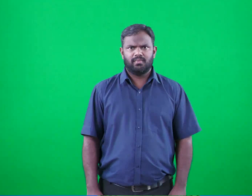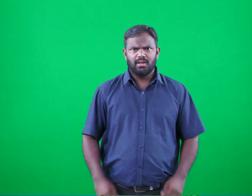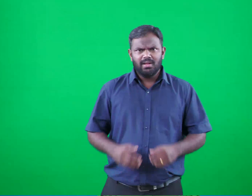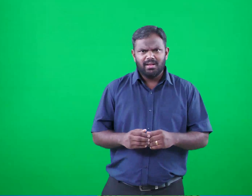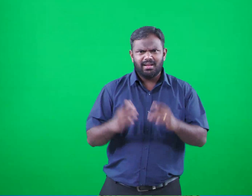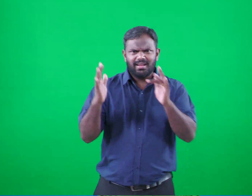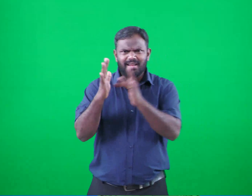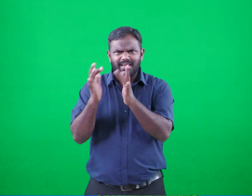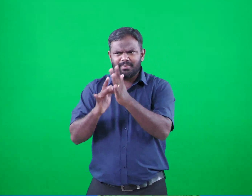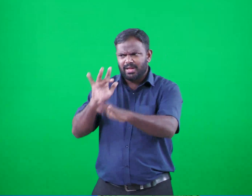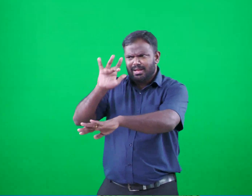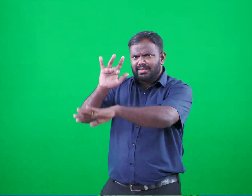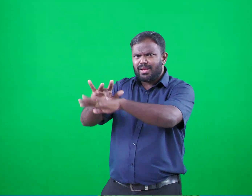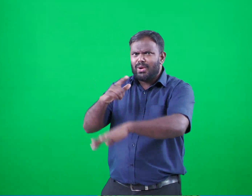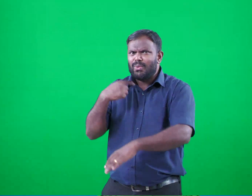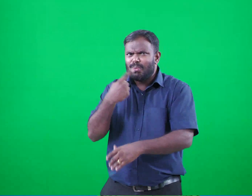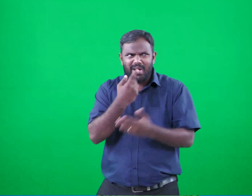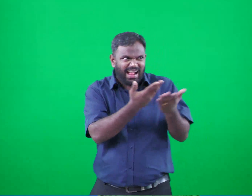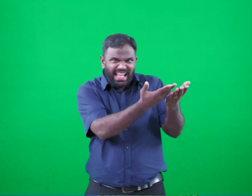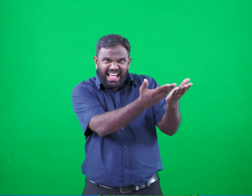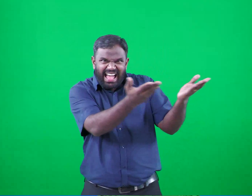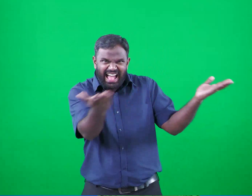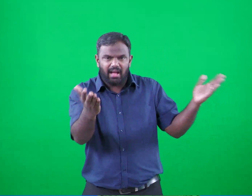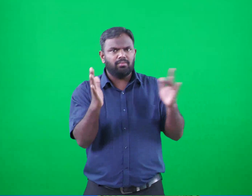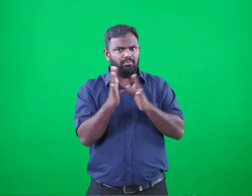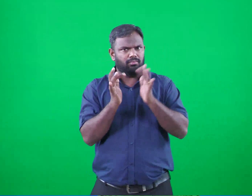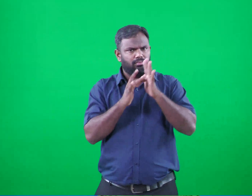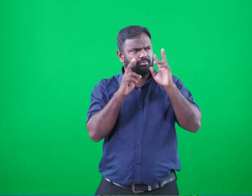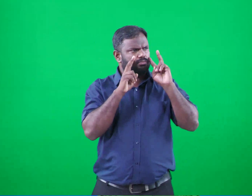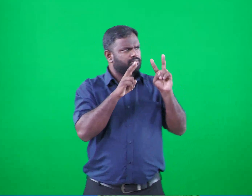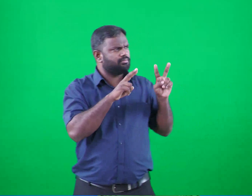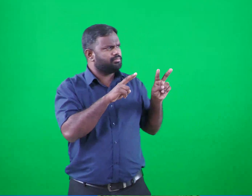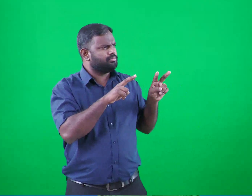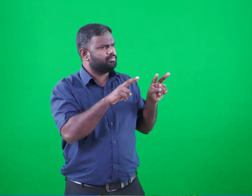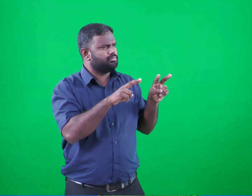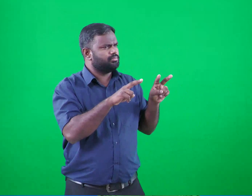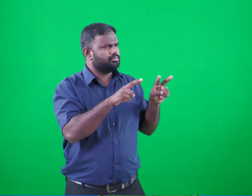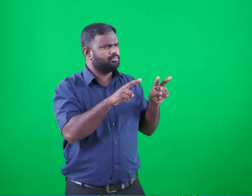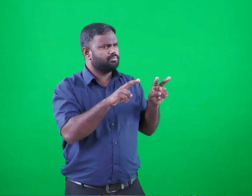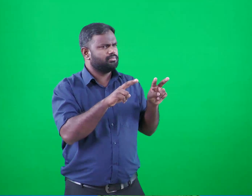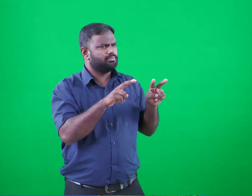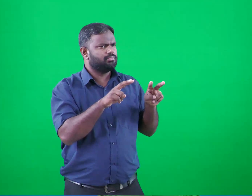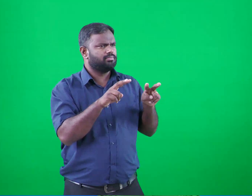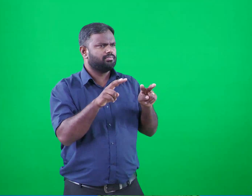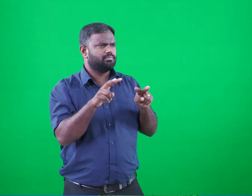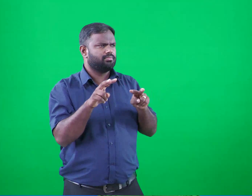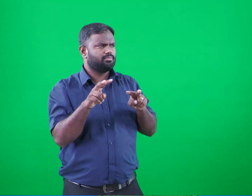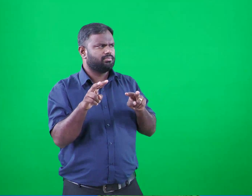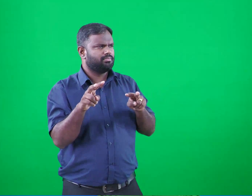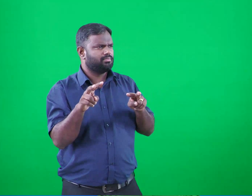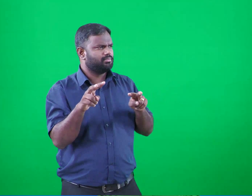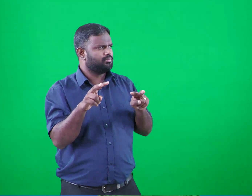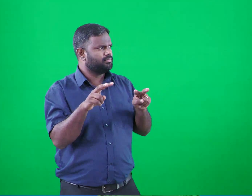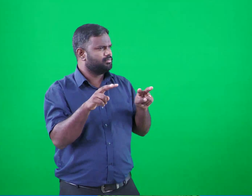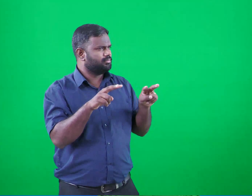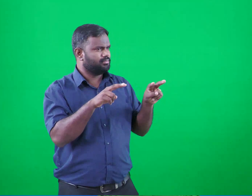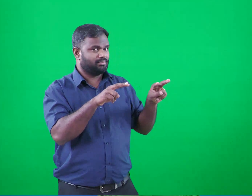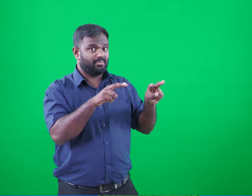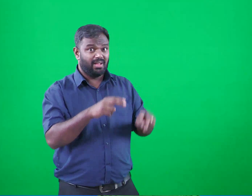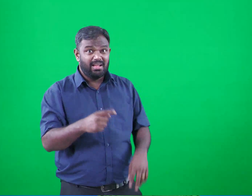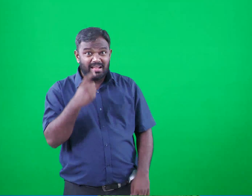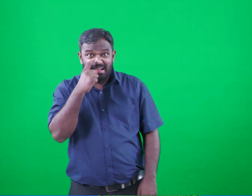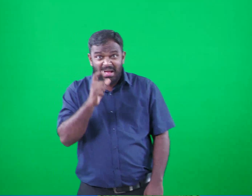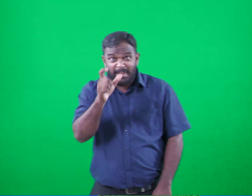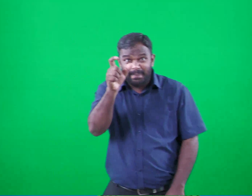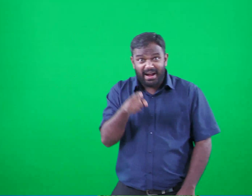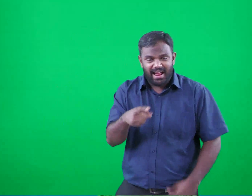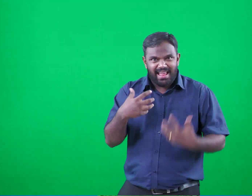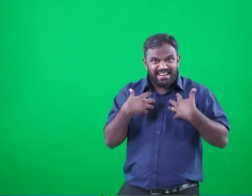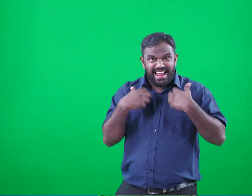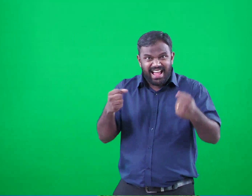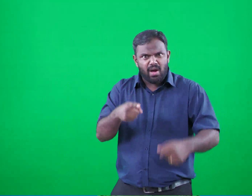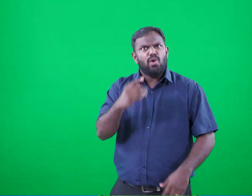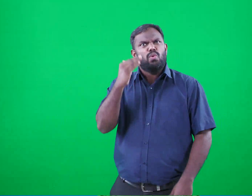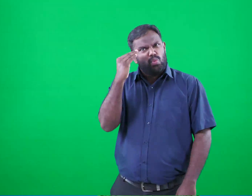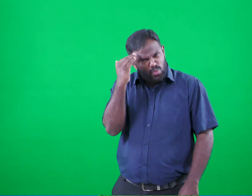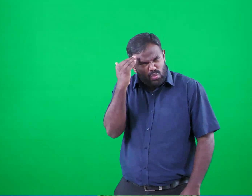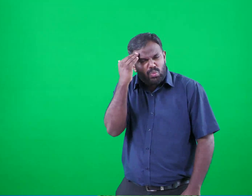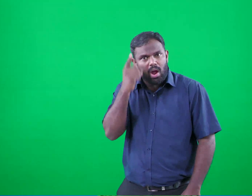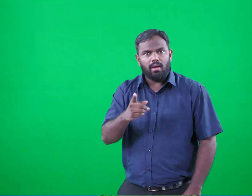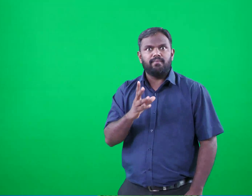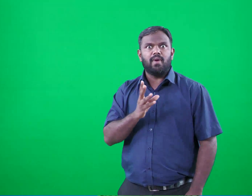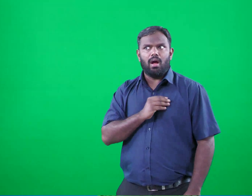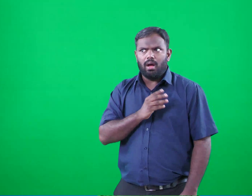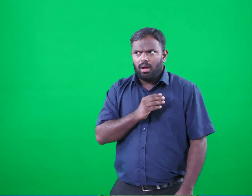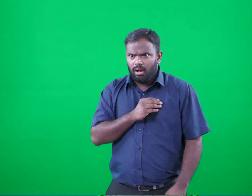But He kept looking around to see who had done this.